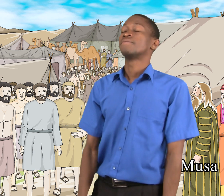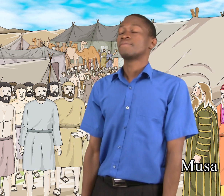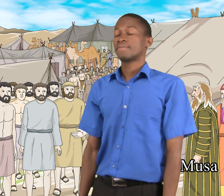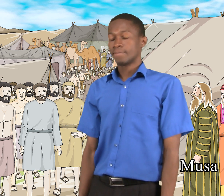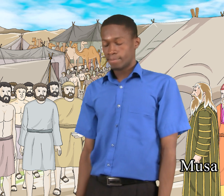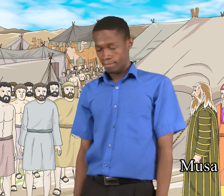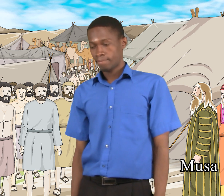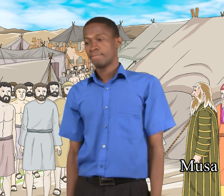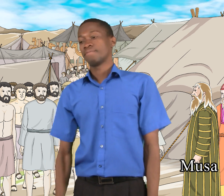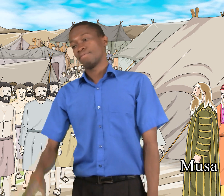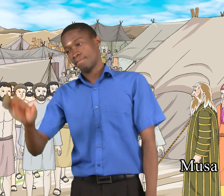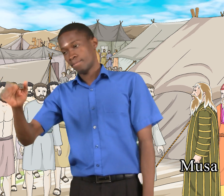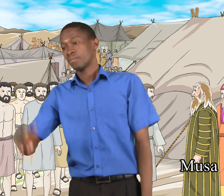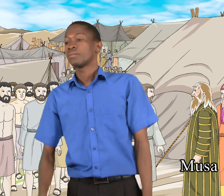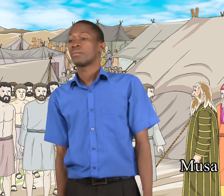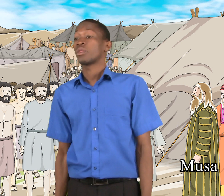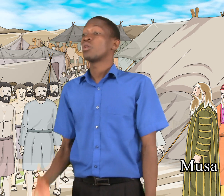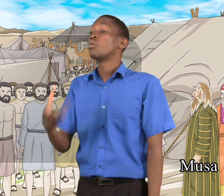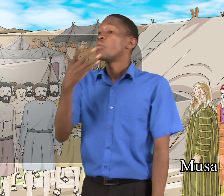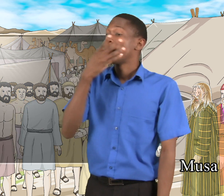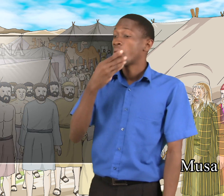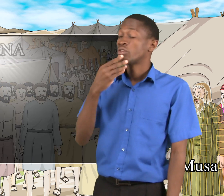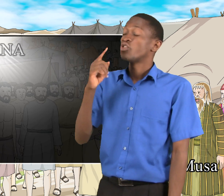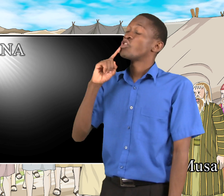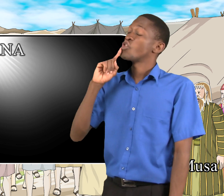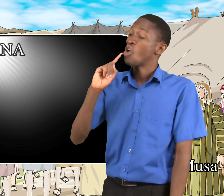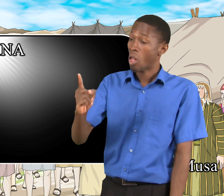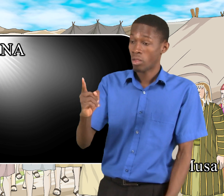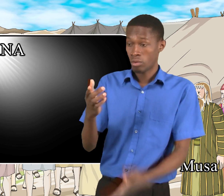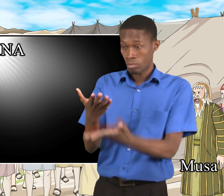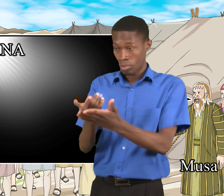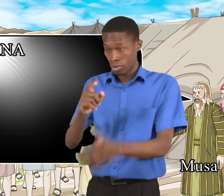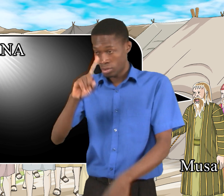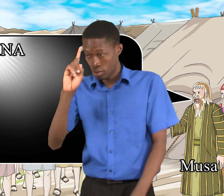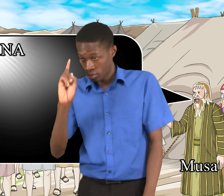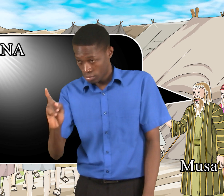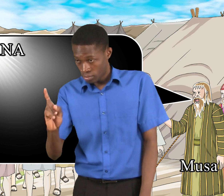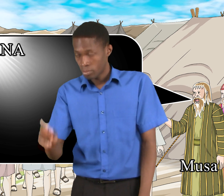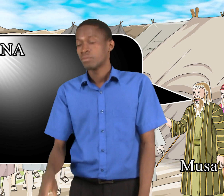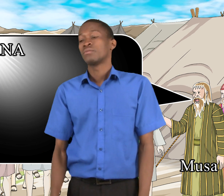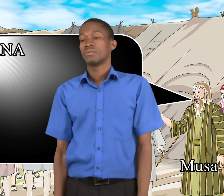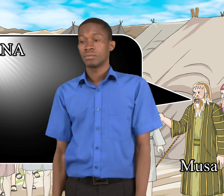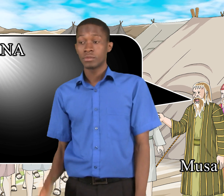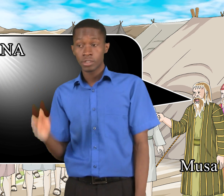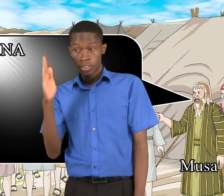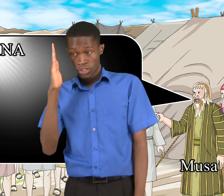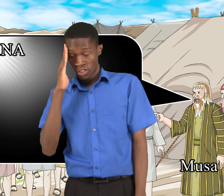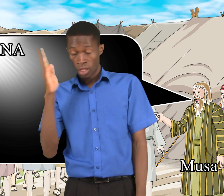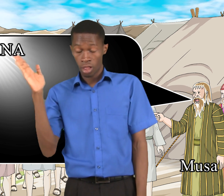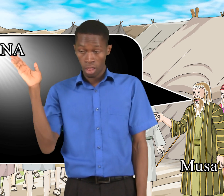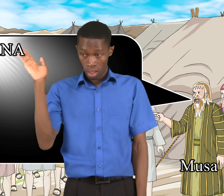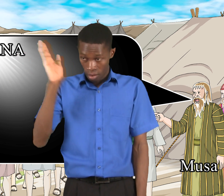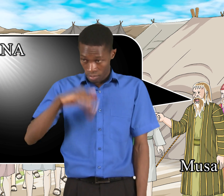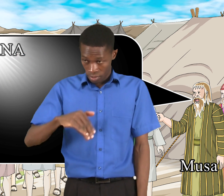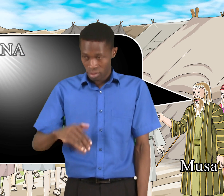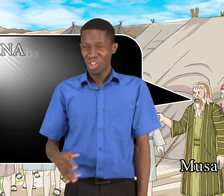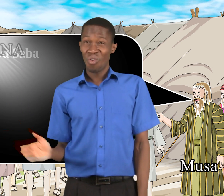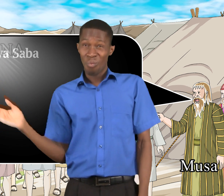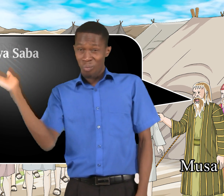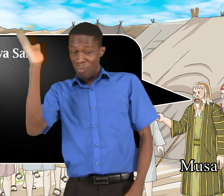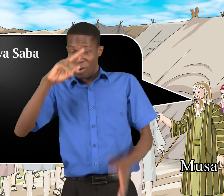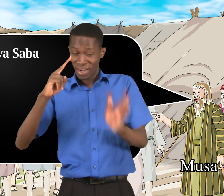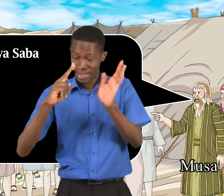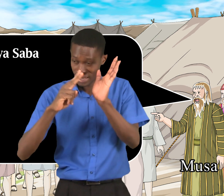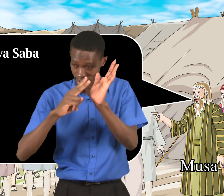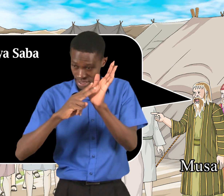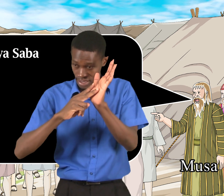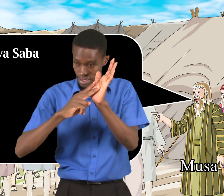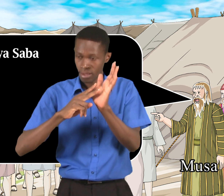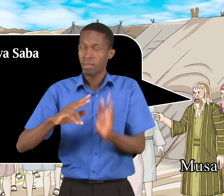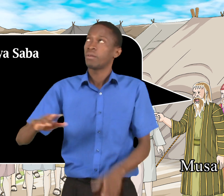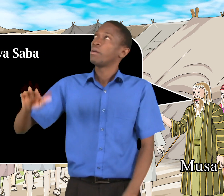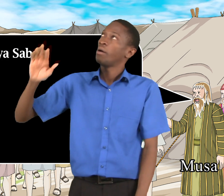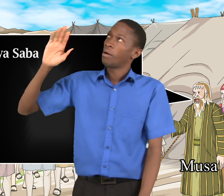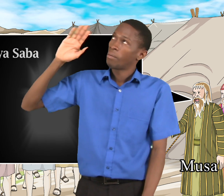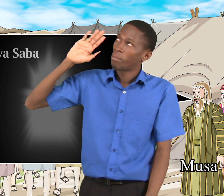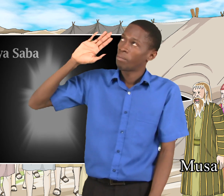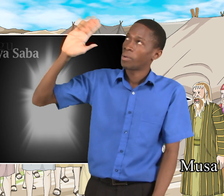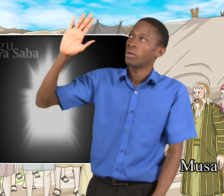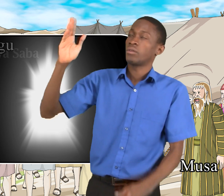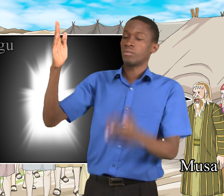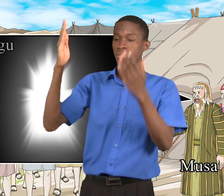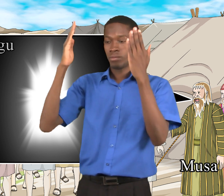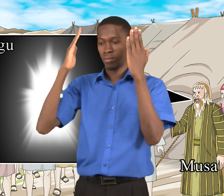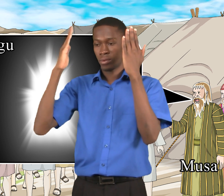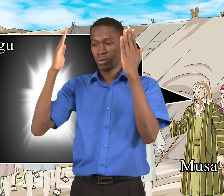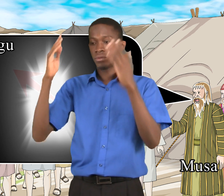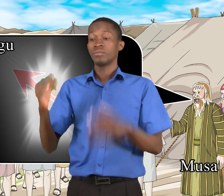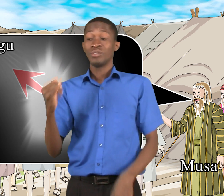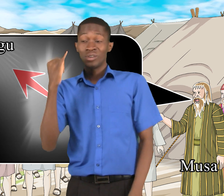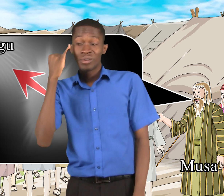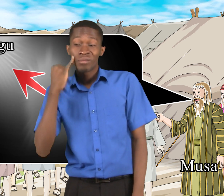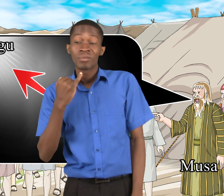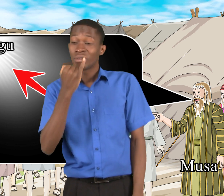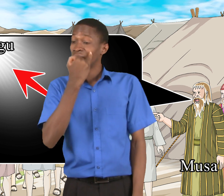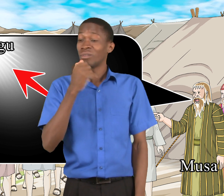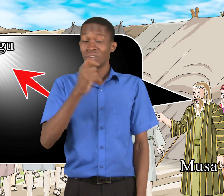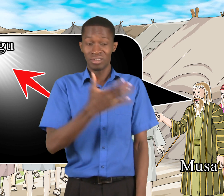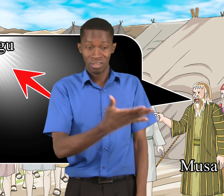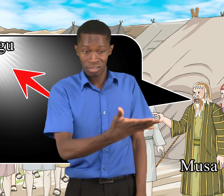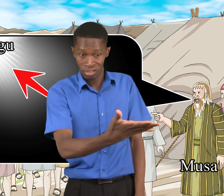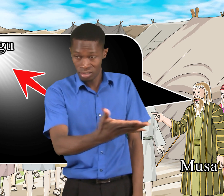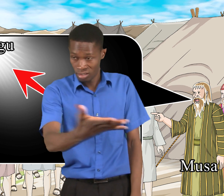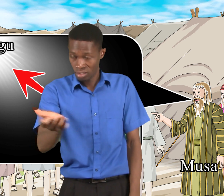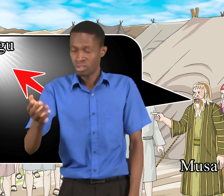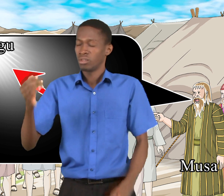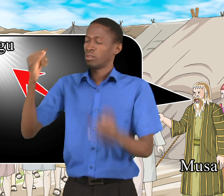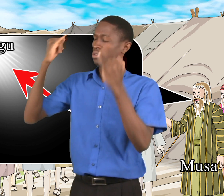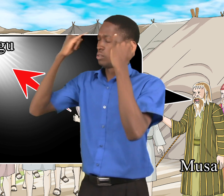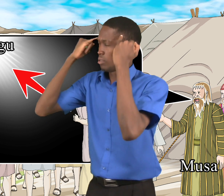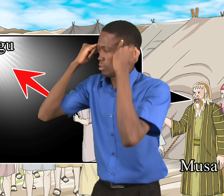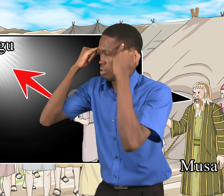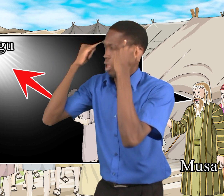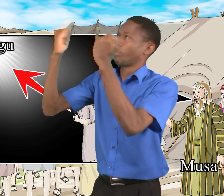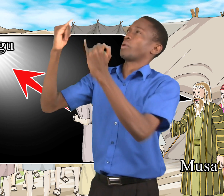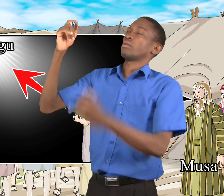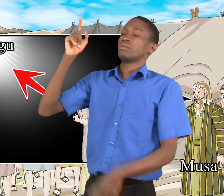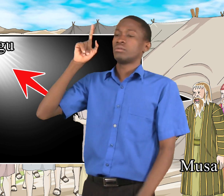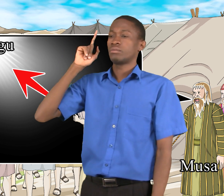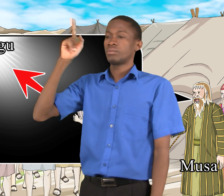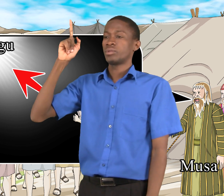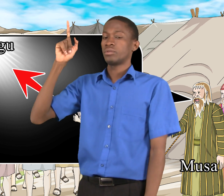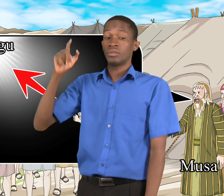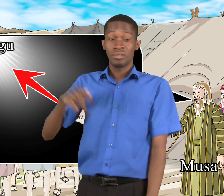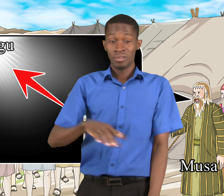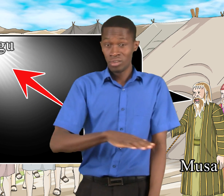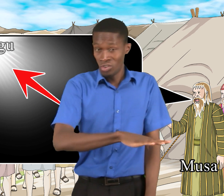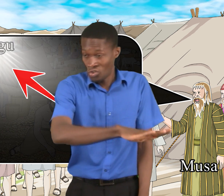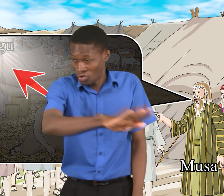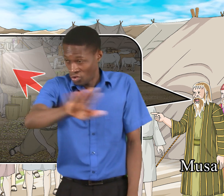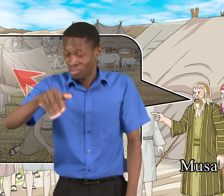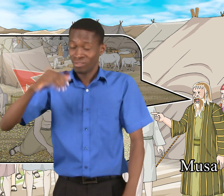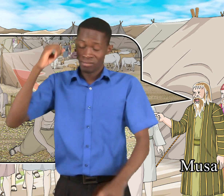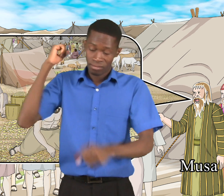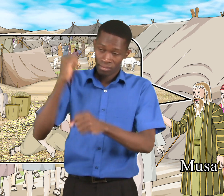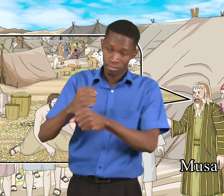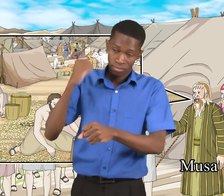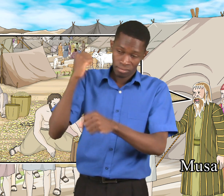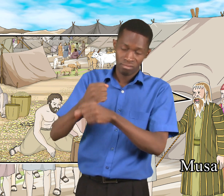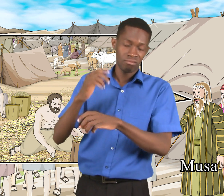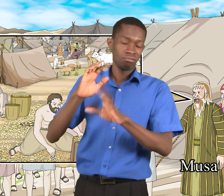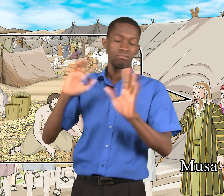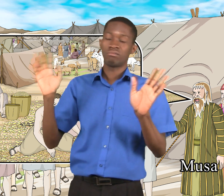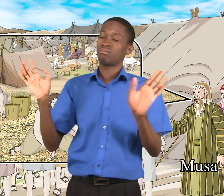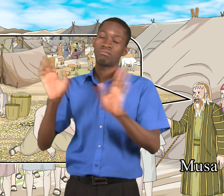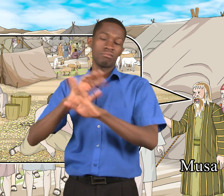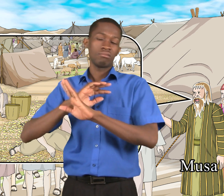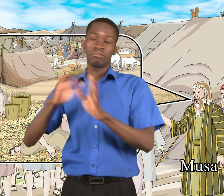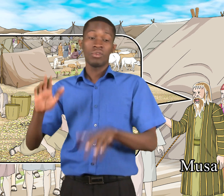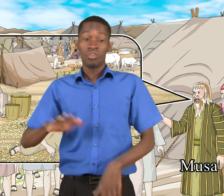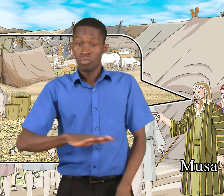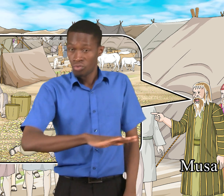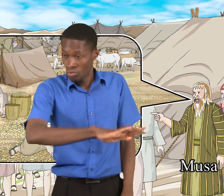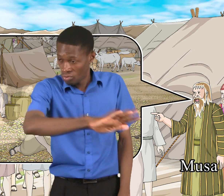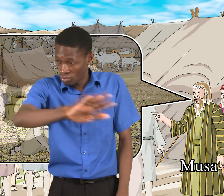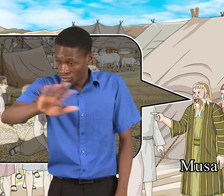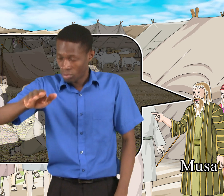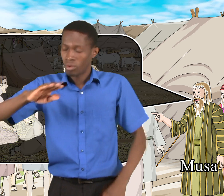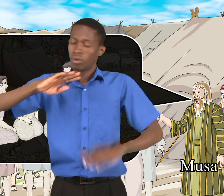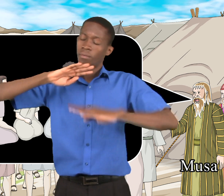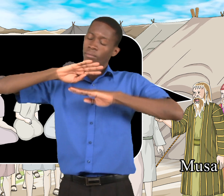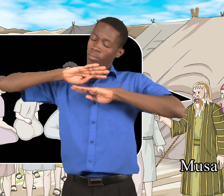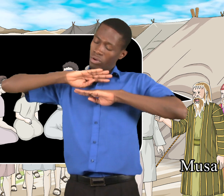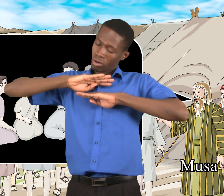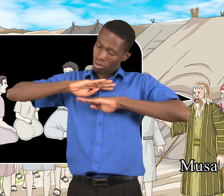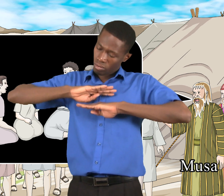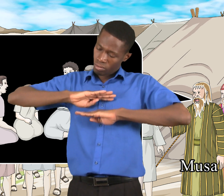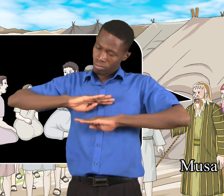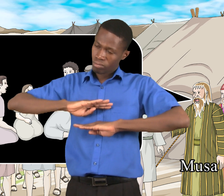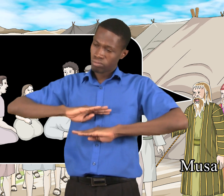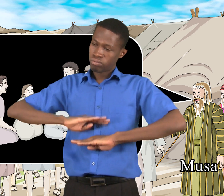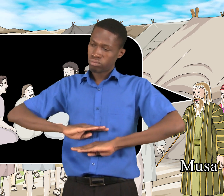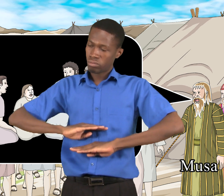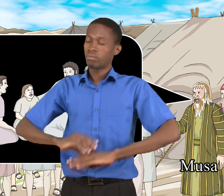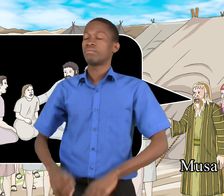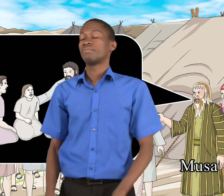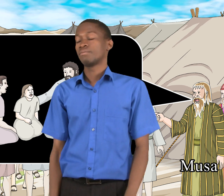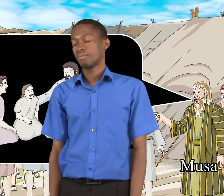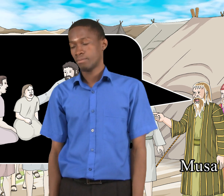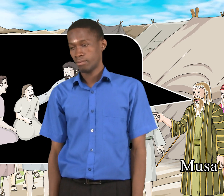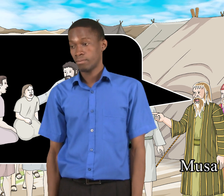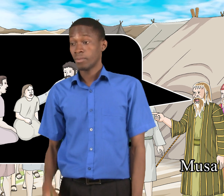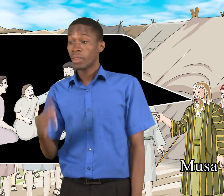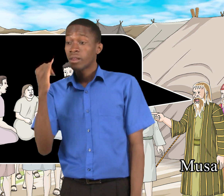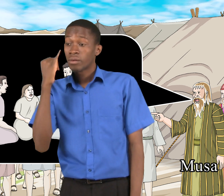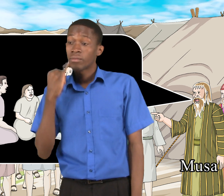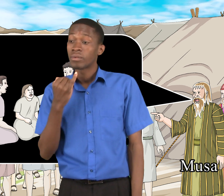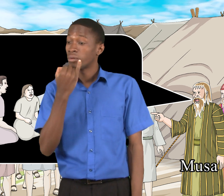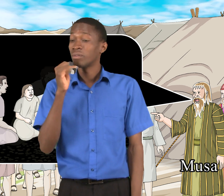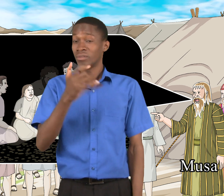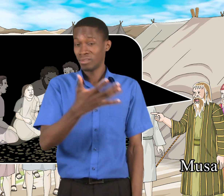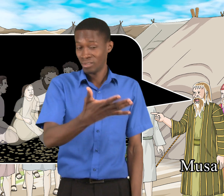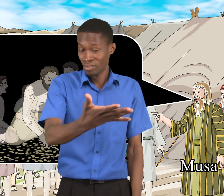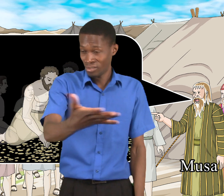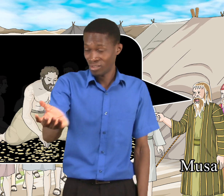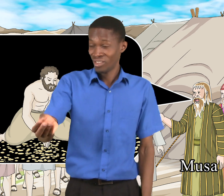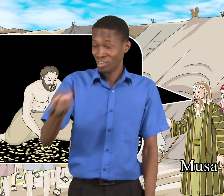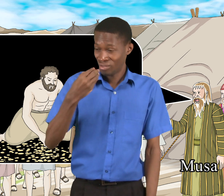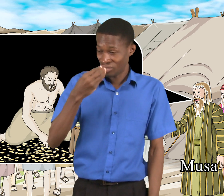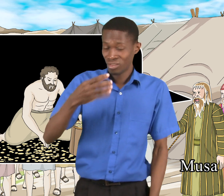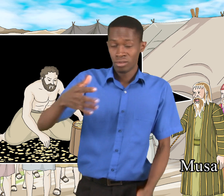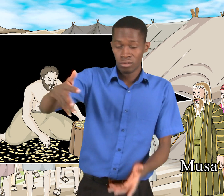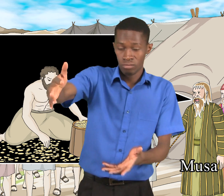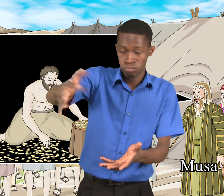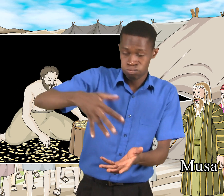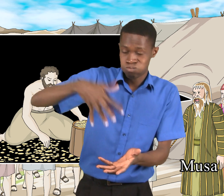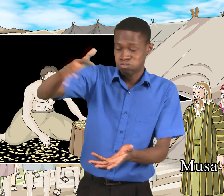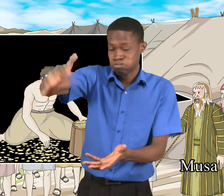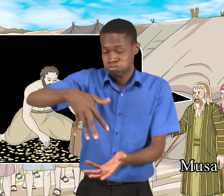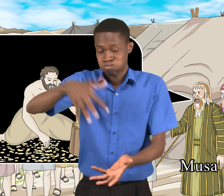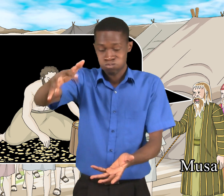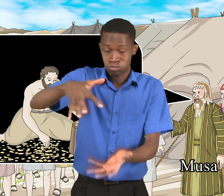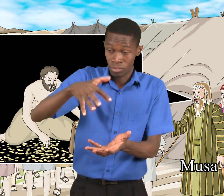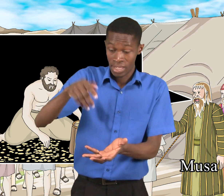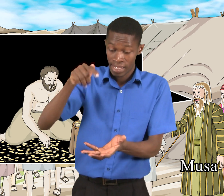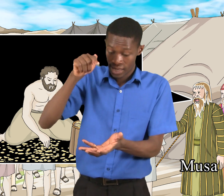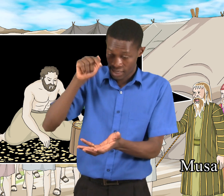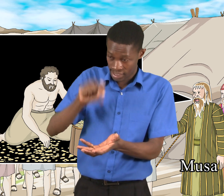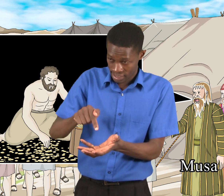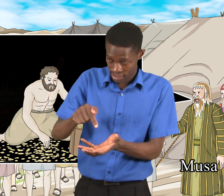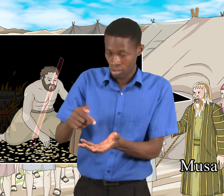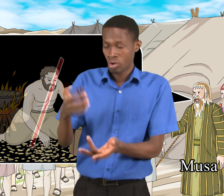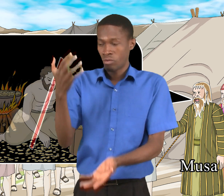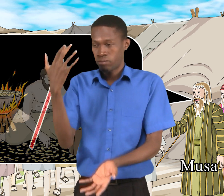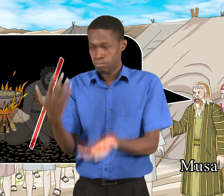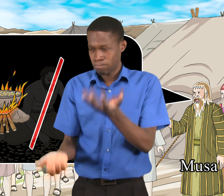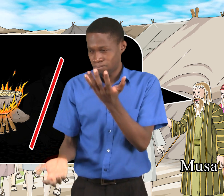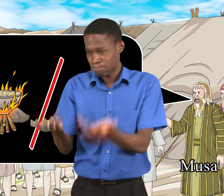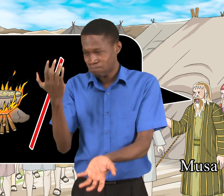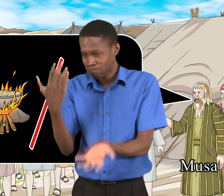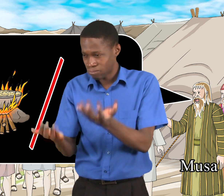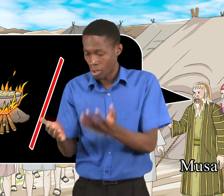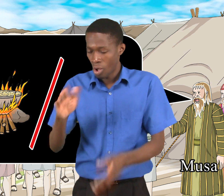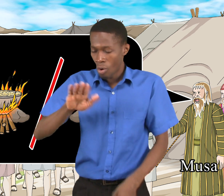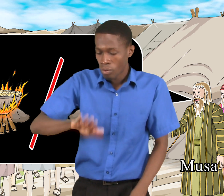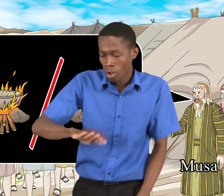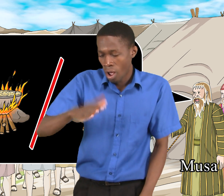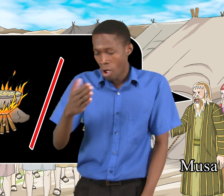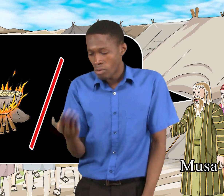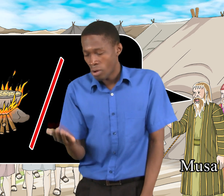He told them, “This is what the LORD has said: ‘Tomorrow is to be a day of complete rest, a holy Sabbath to the LORD.